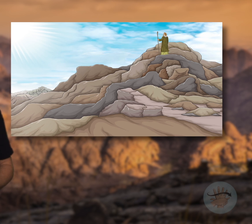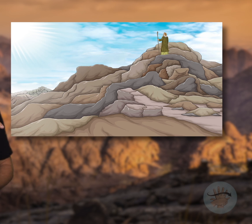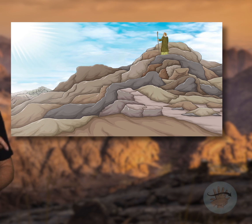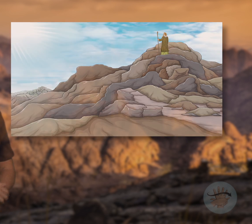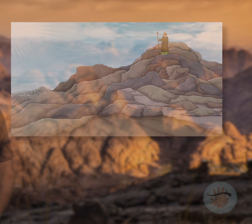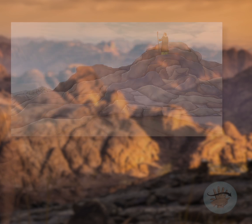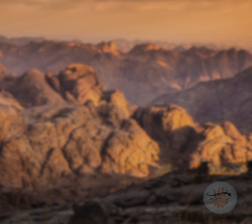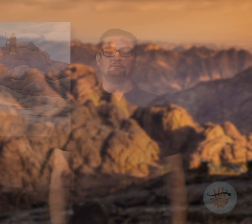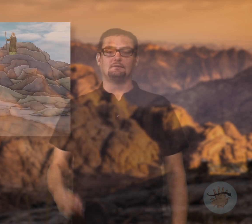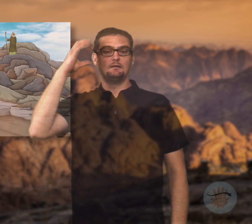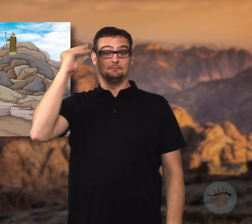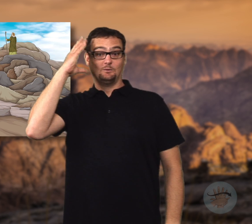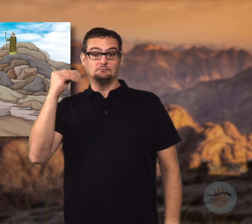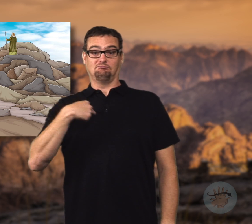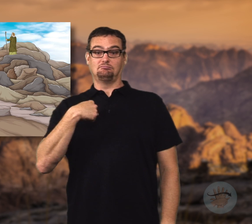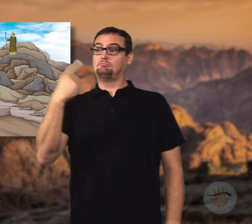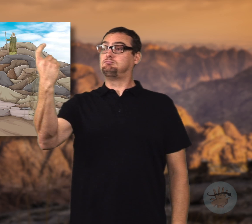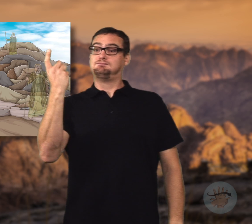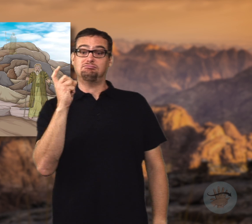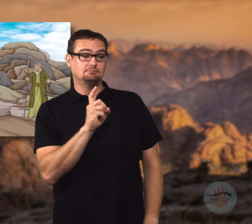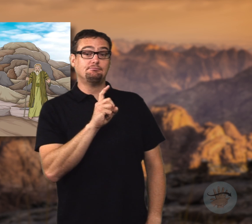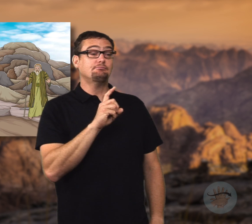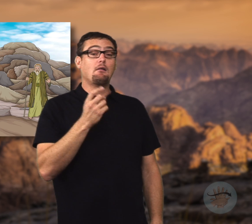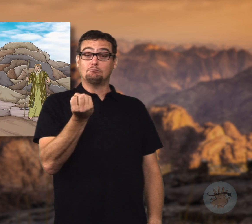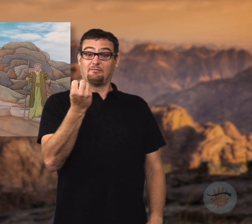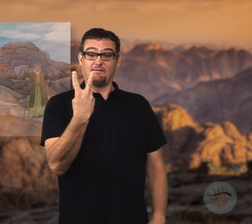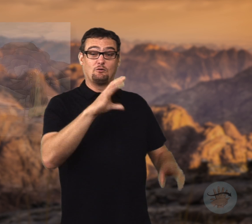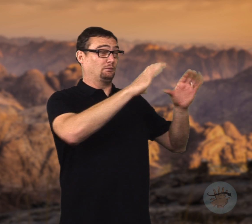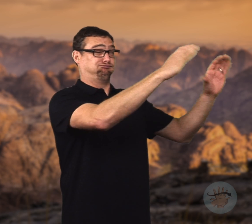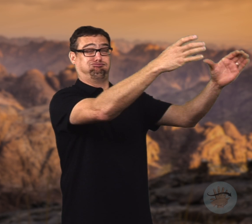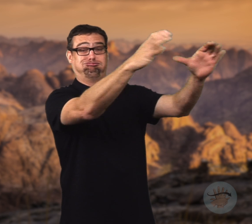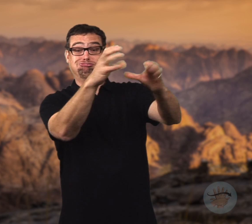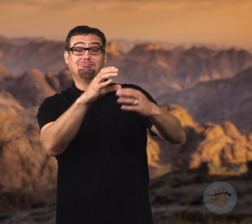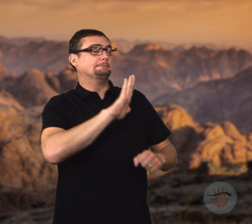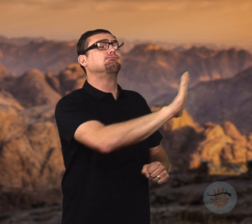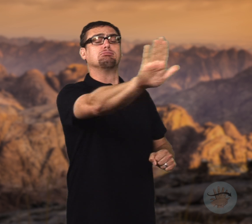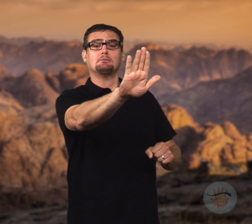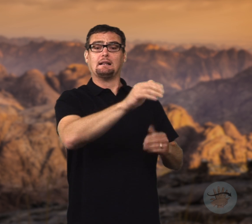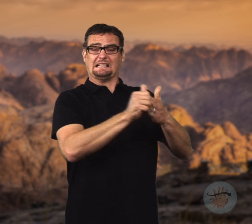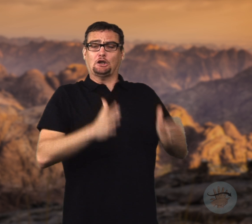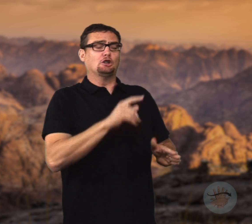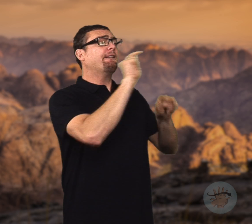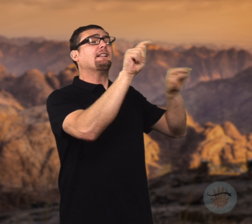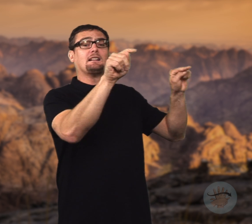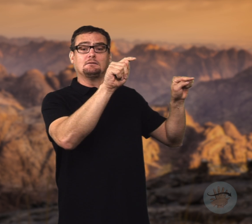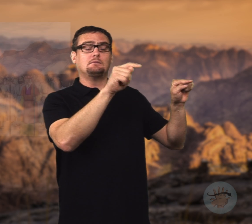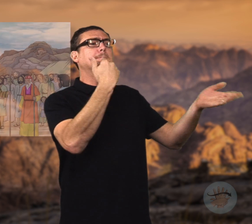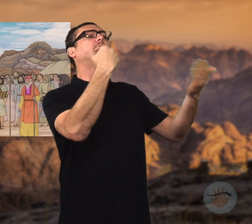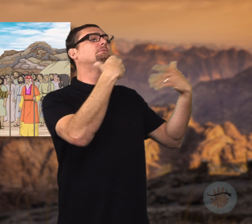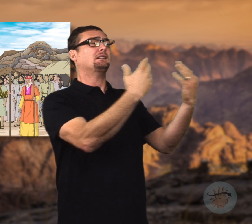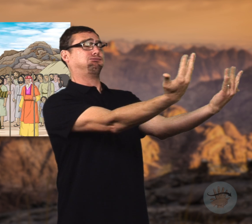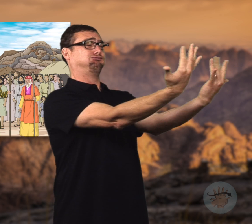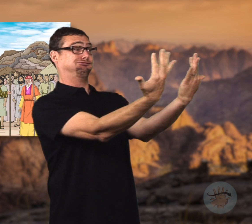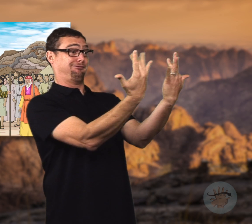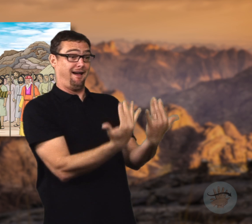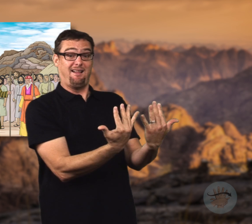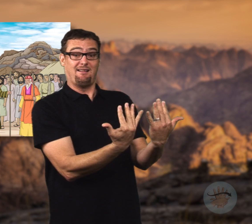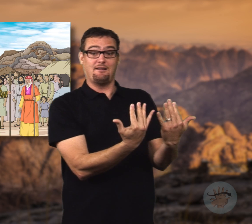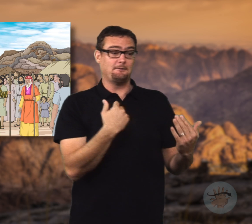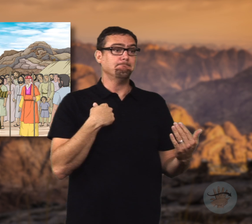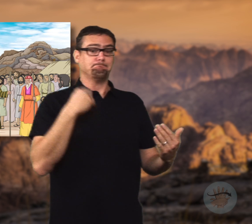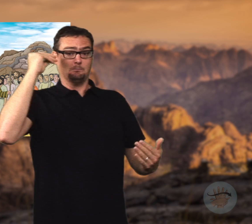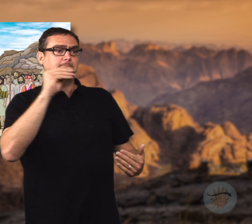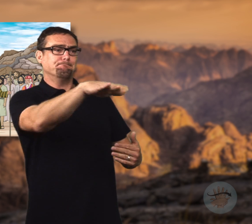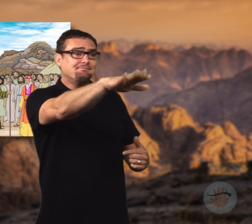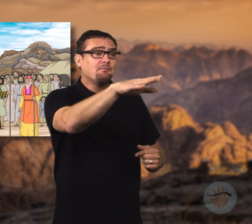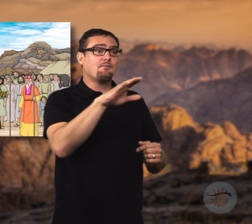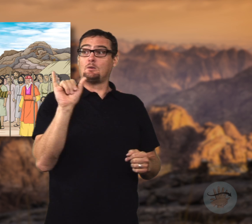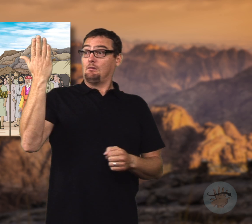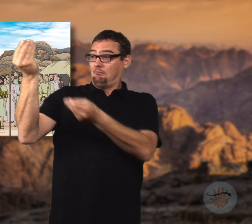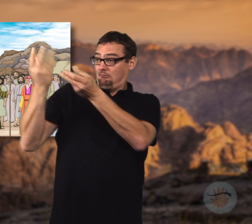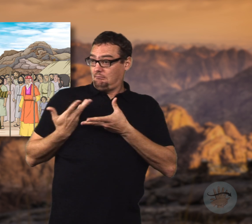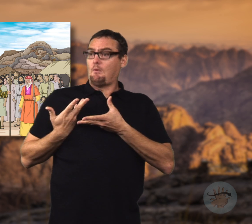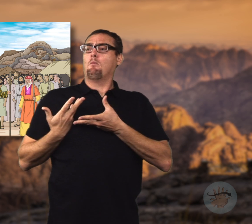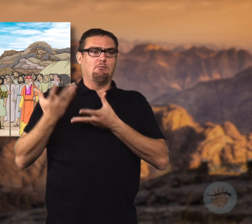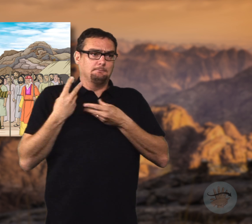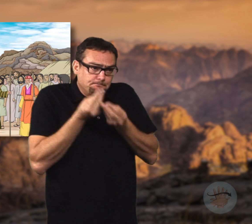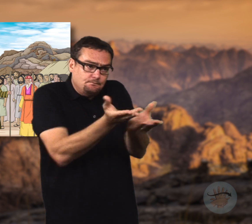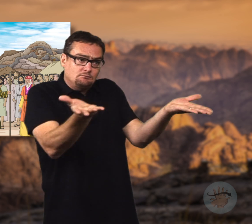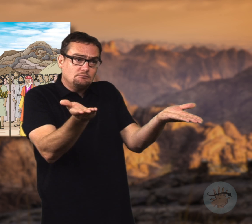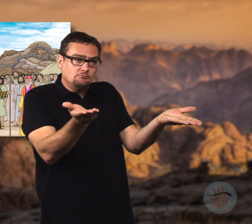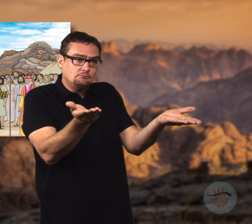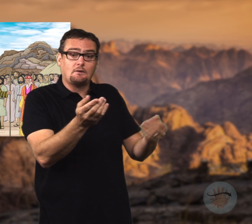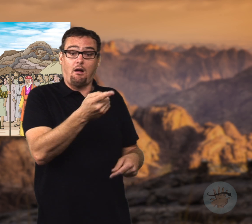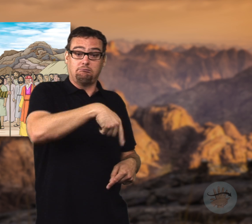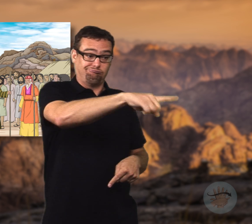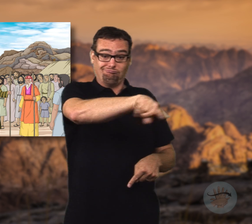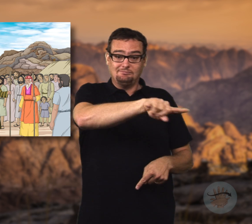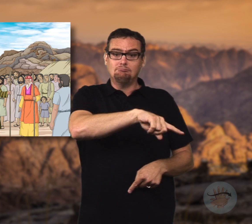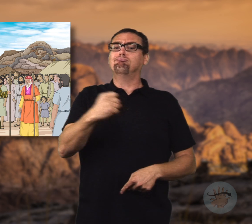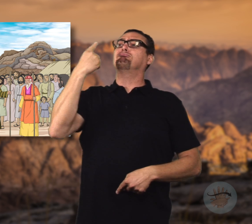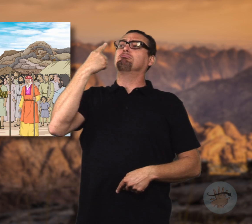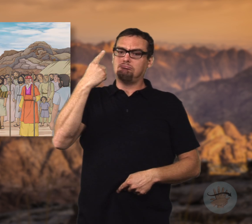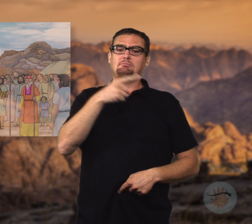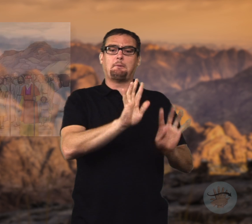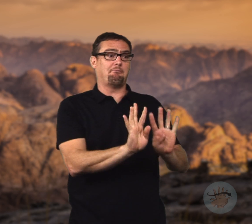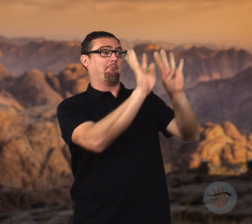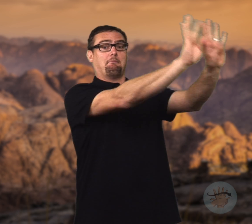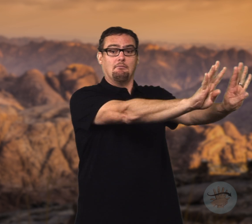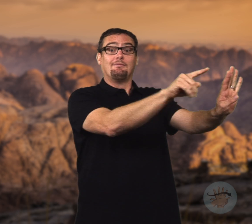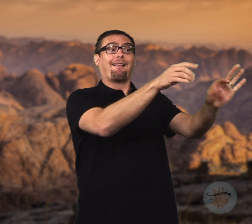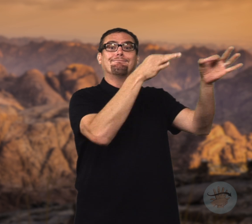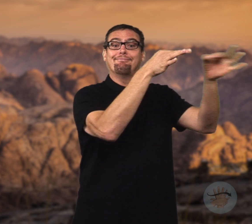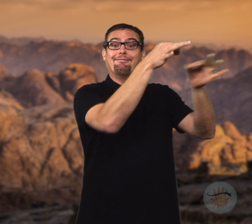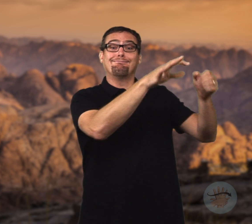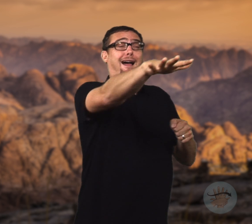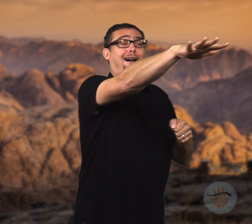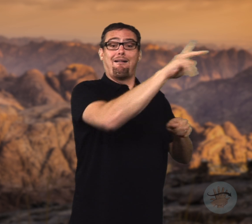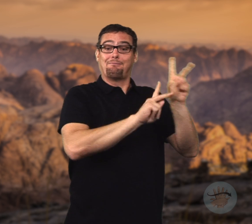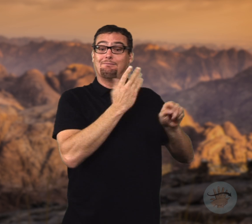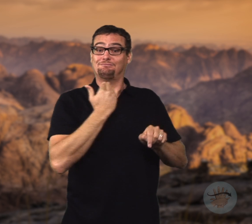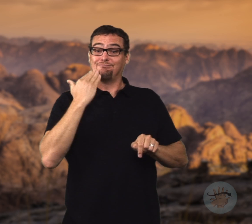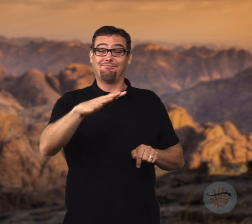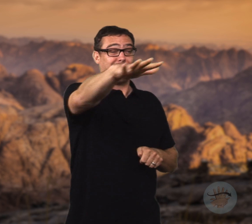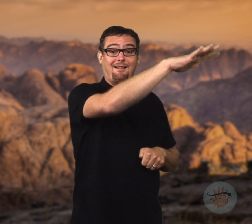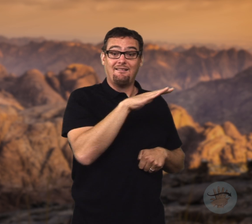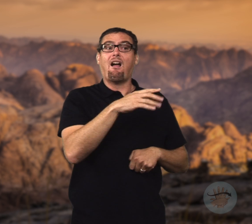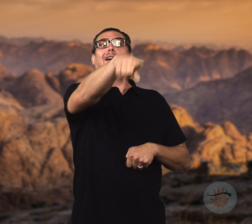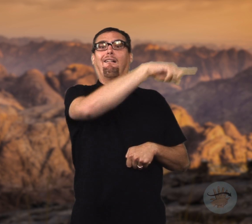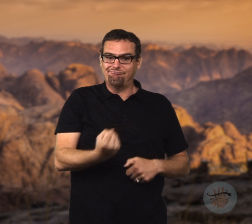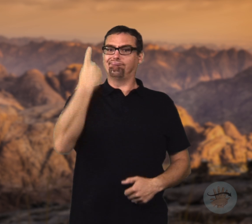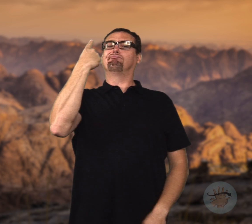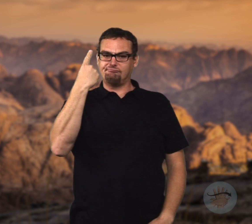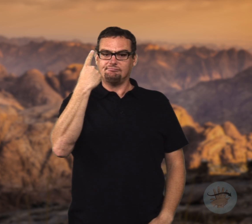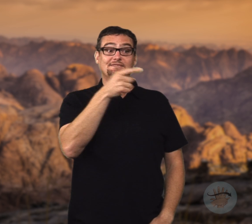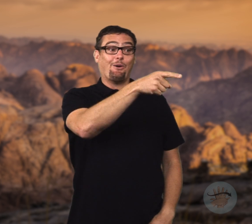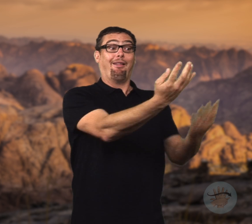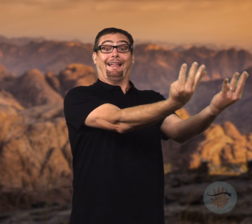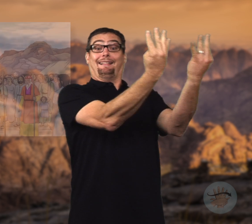So Moses went back and summoned the elders of the people and set before them all these words that the LORD had commanded him.